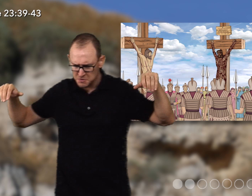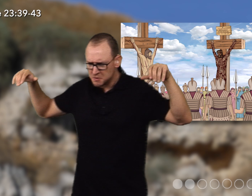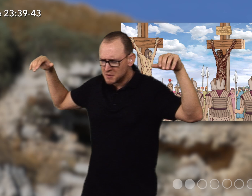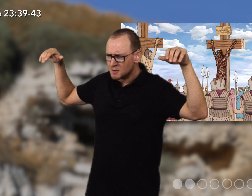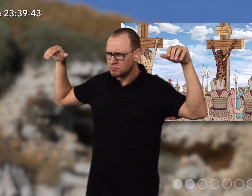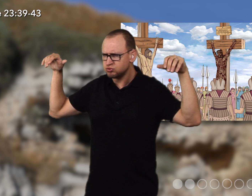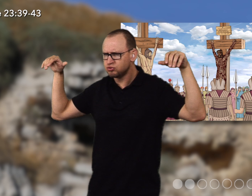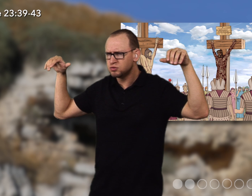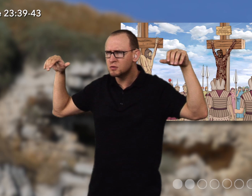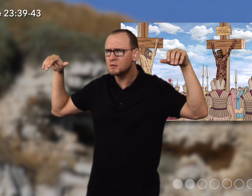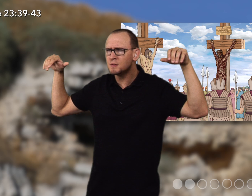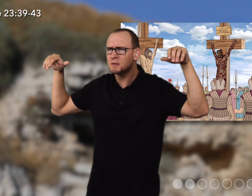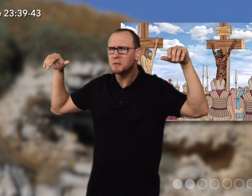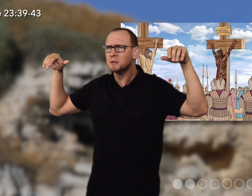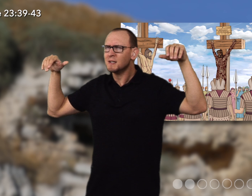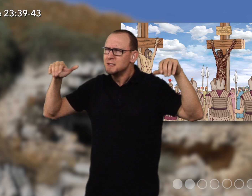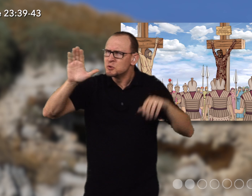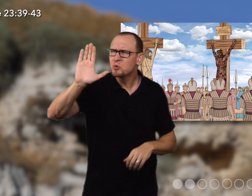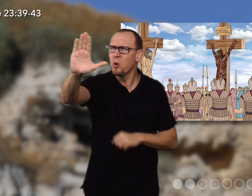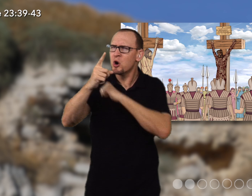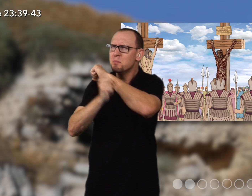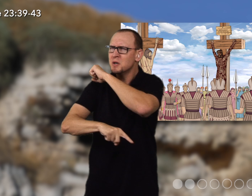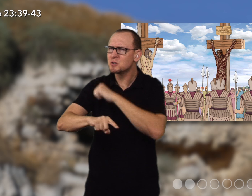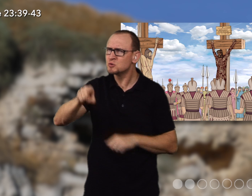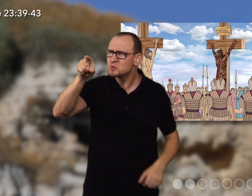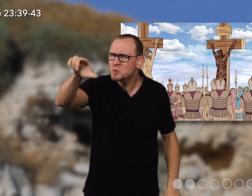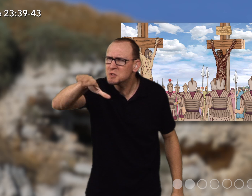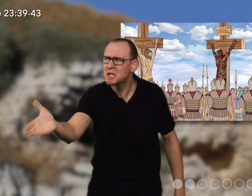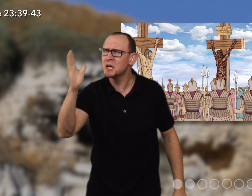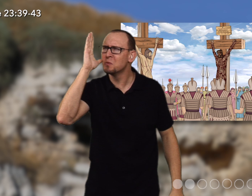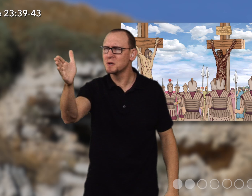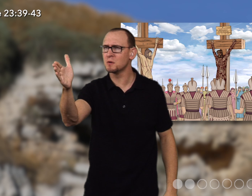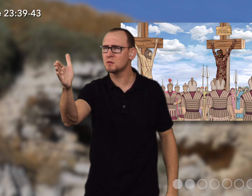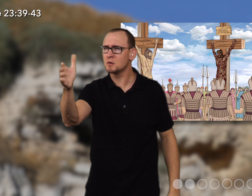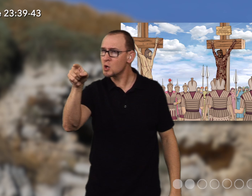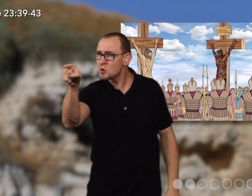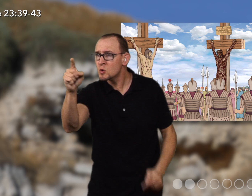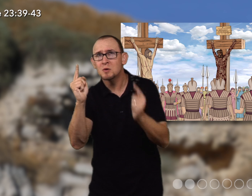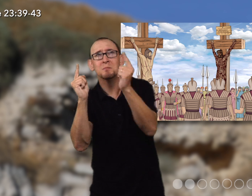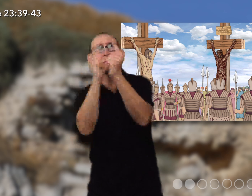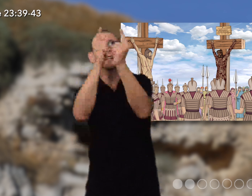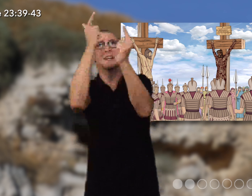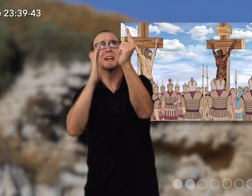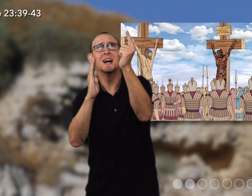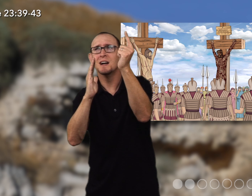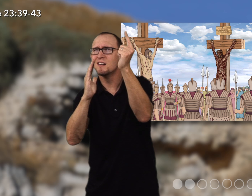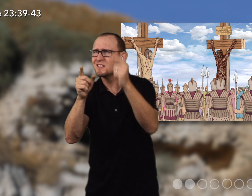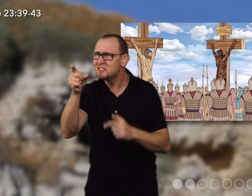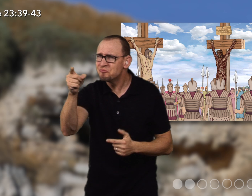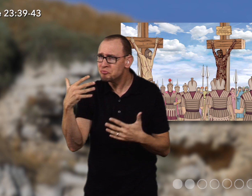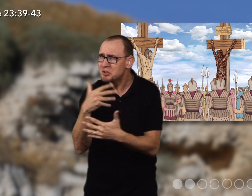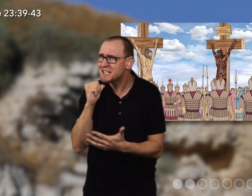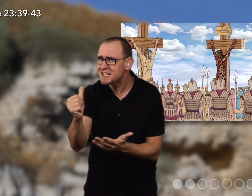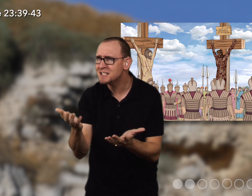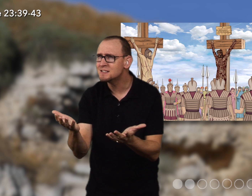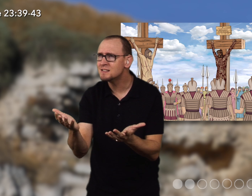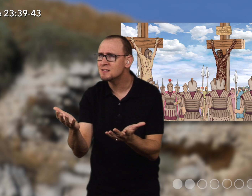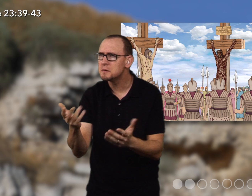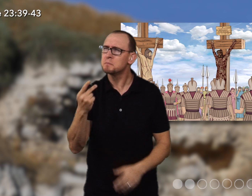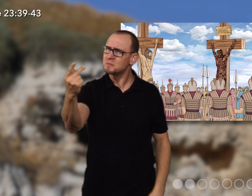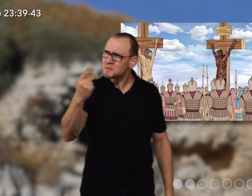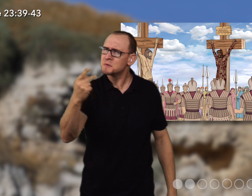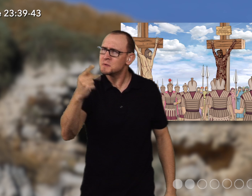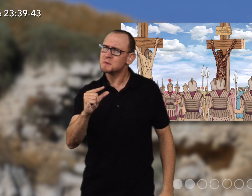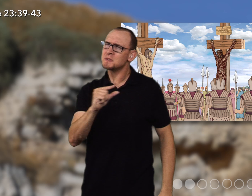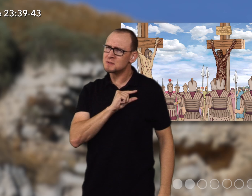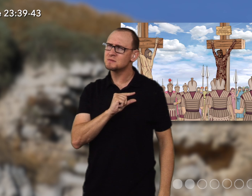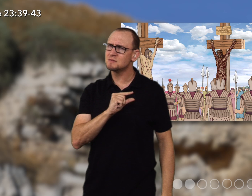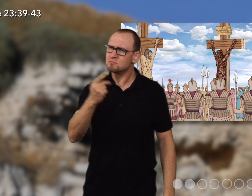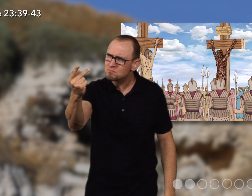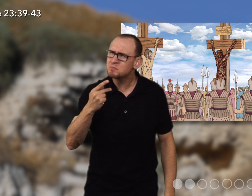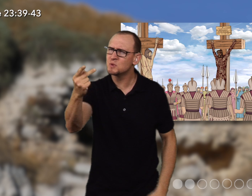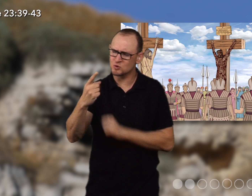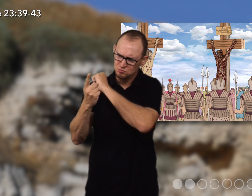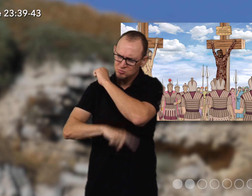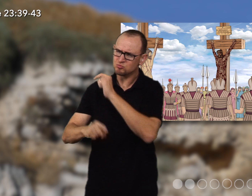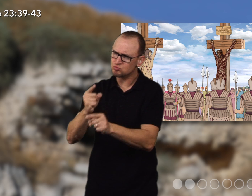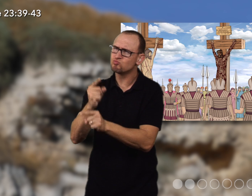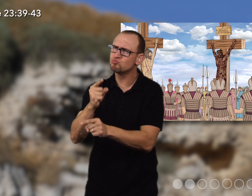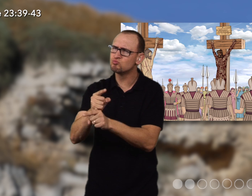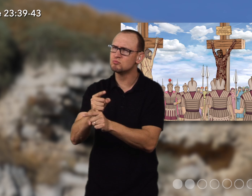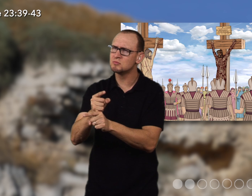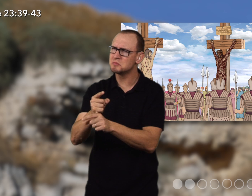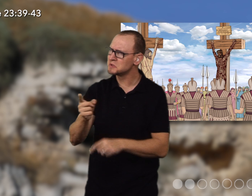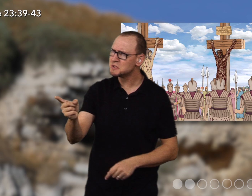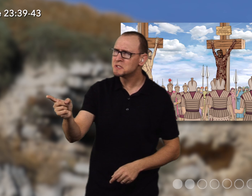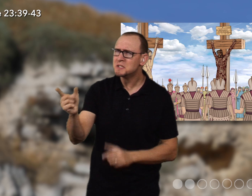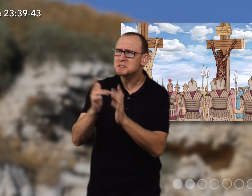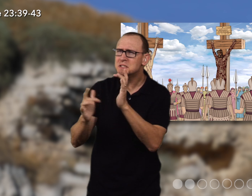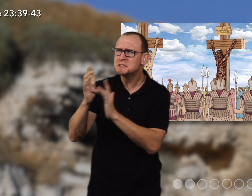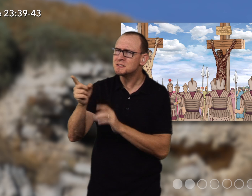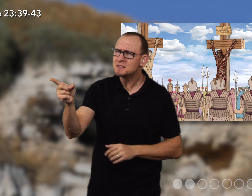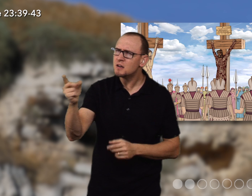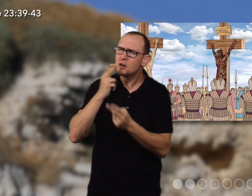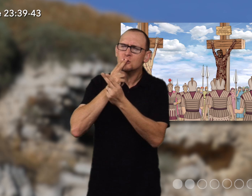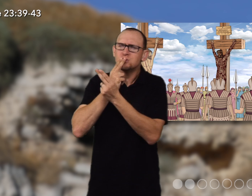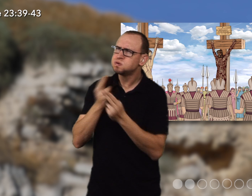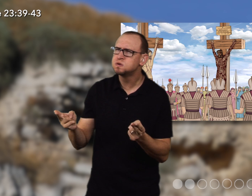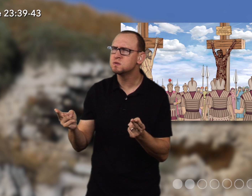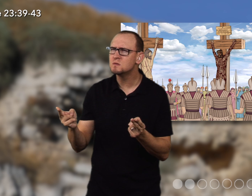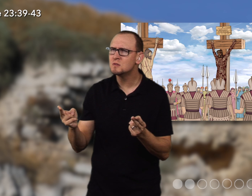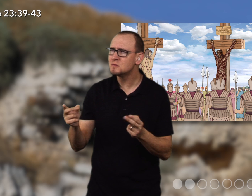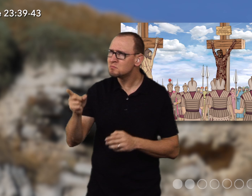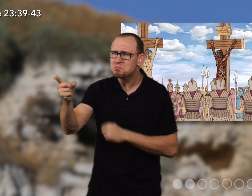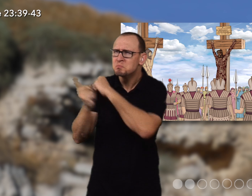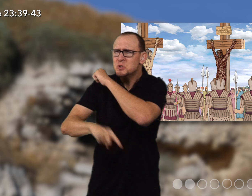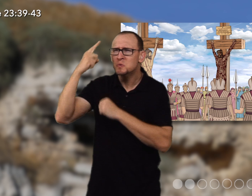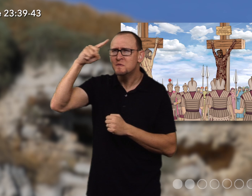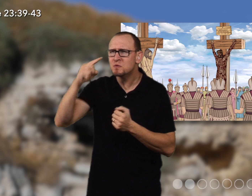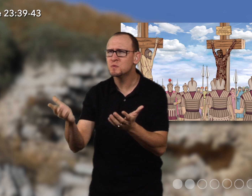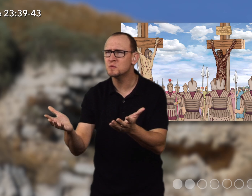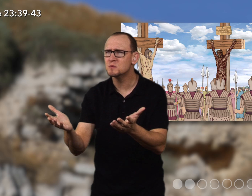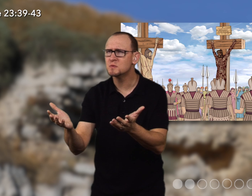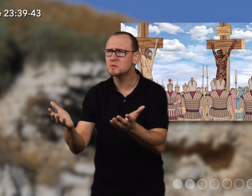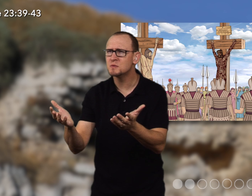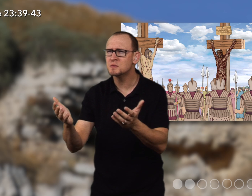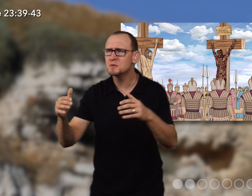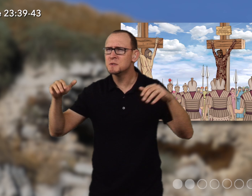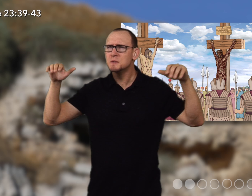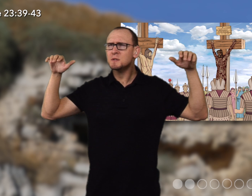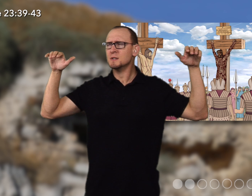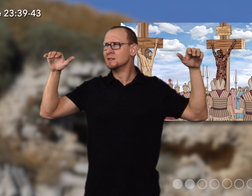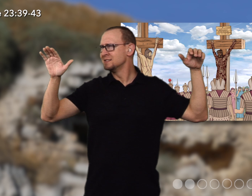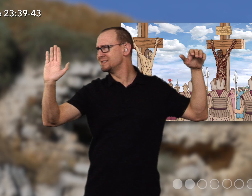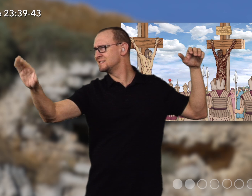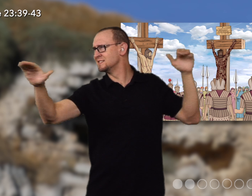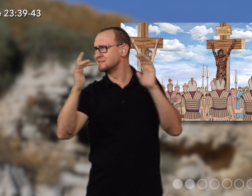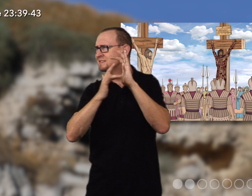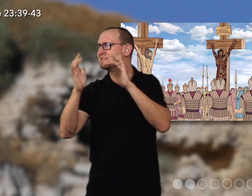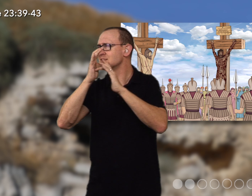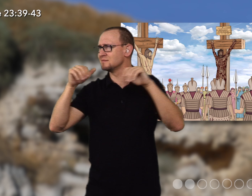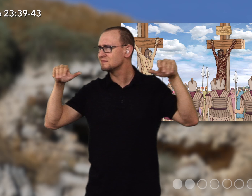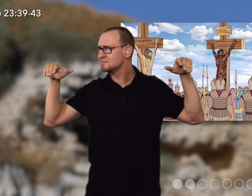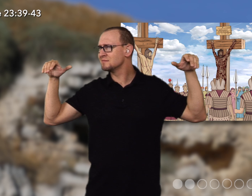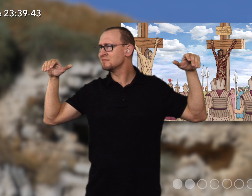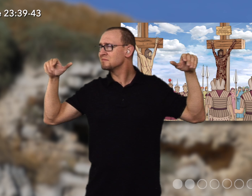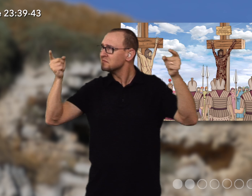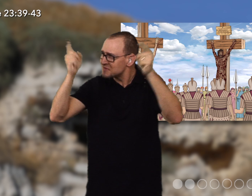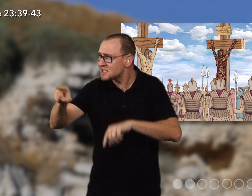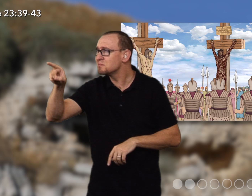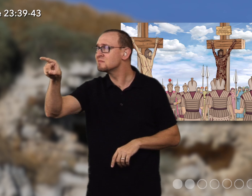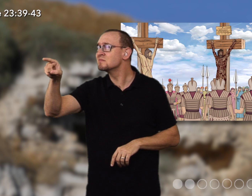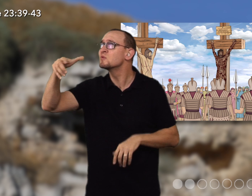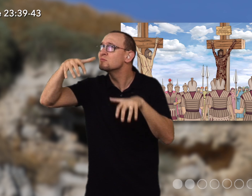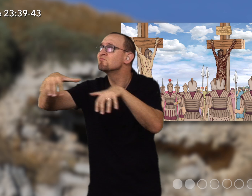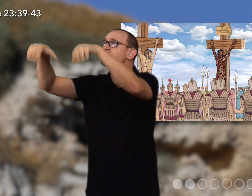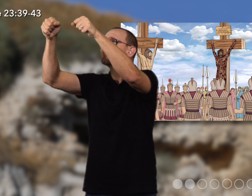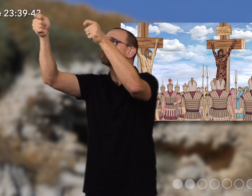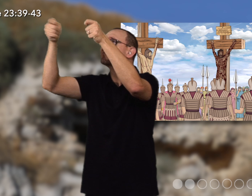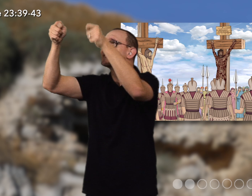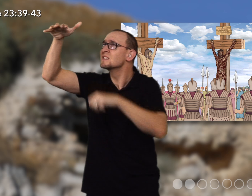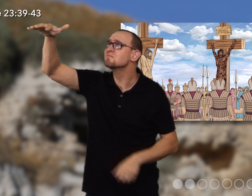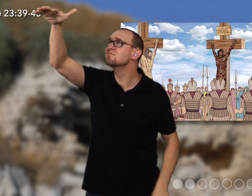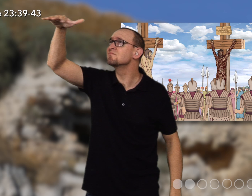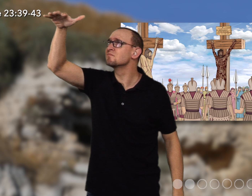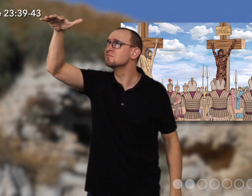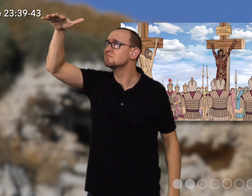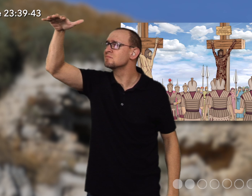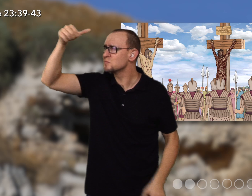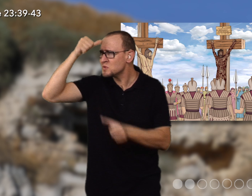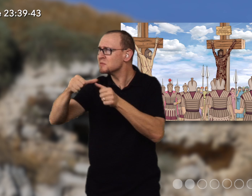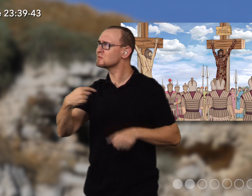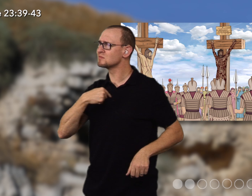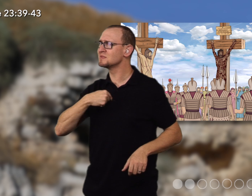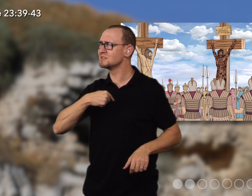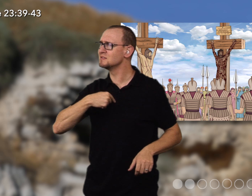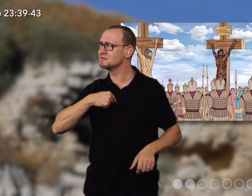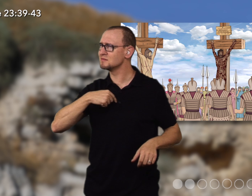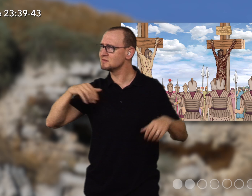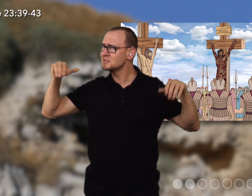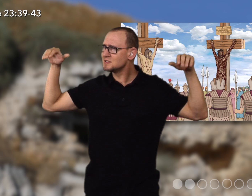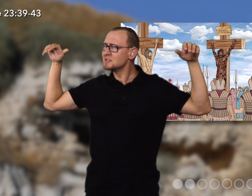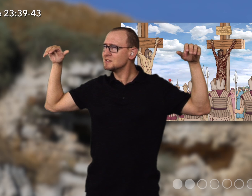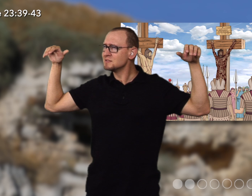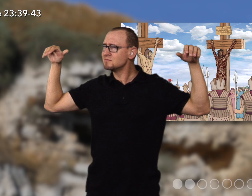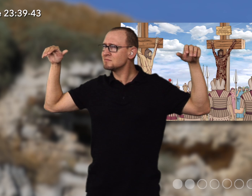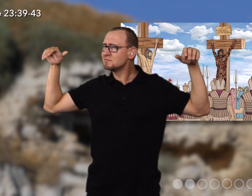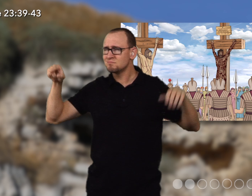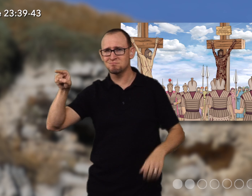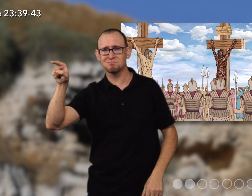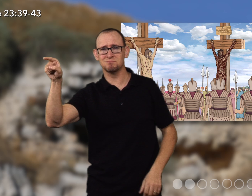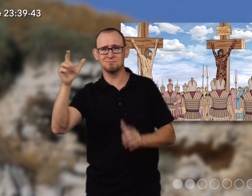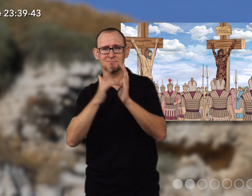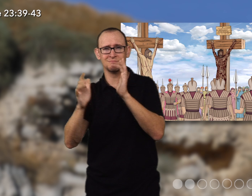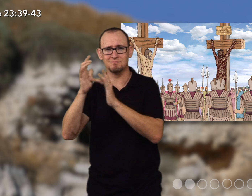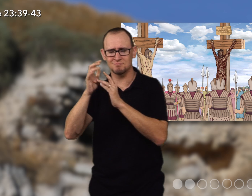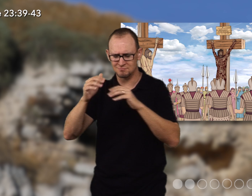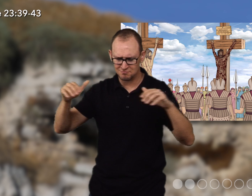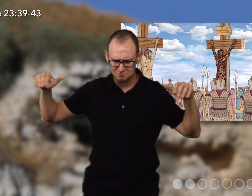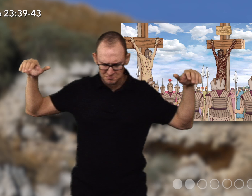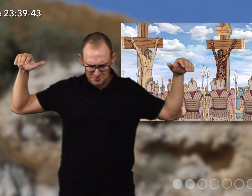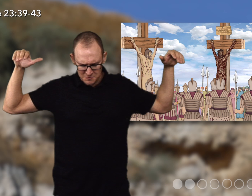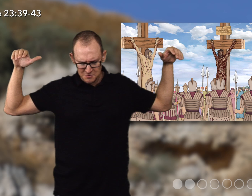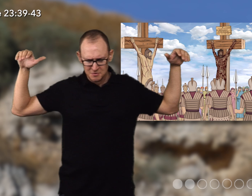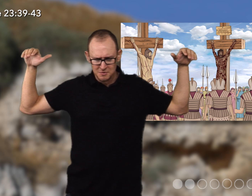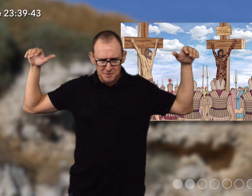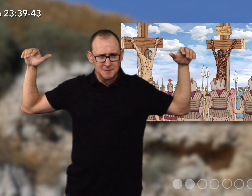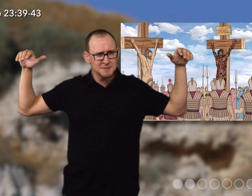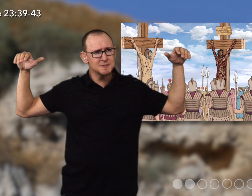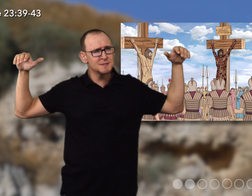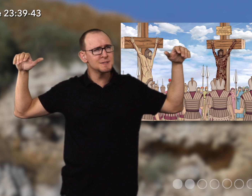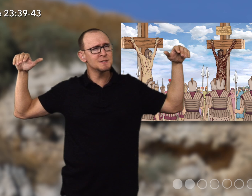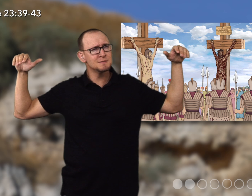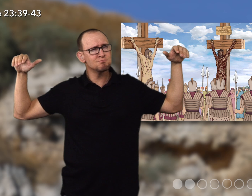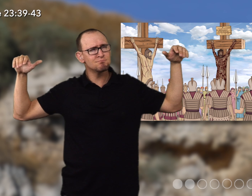But the other one rebuked him, saying, “Do you not even fear God, since you are under the same judgment?